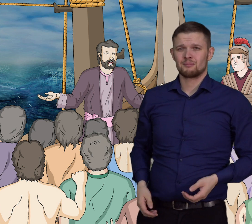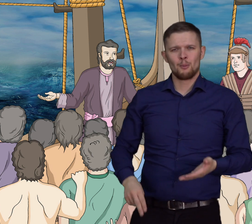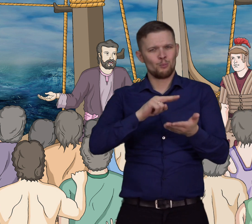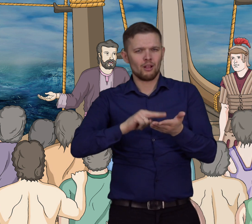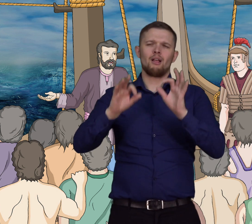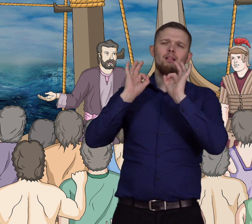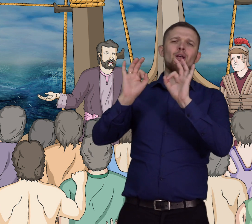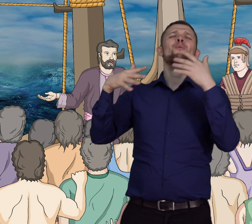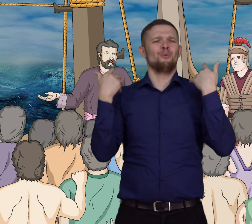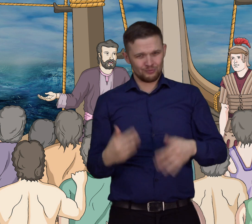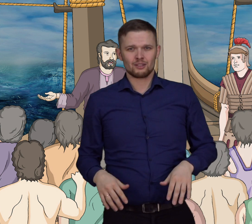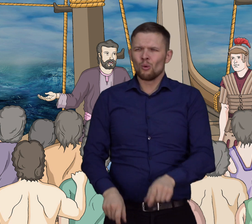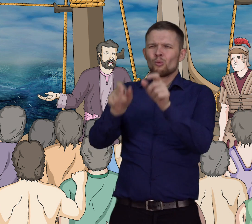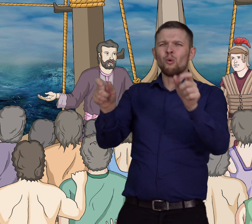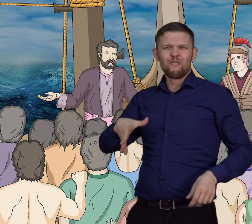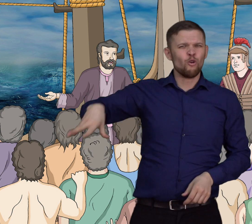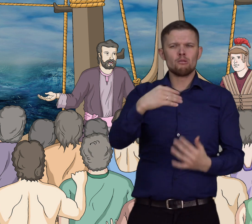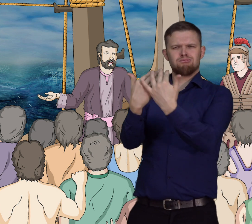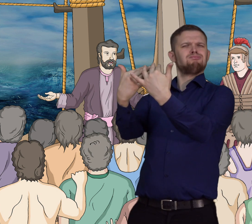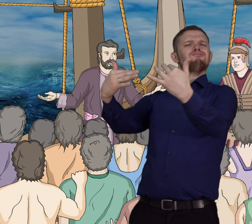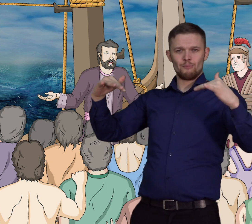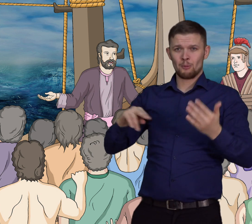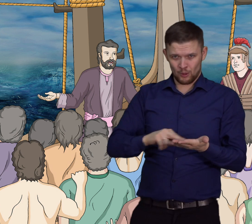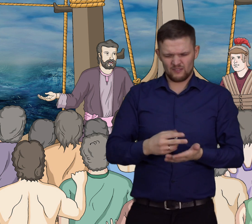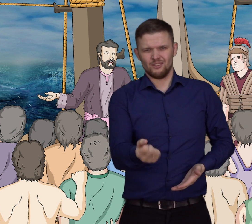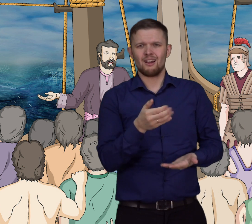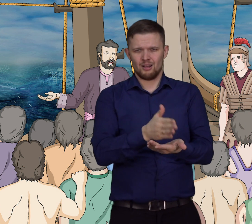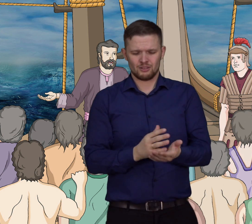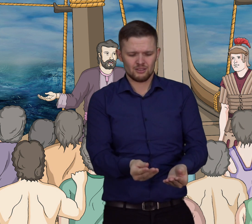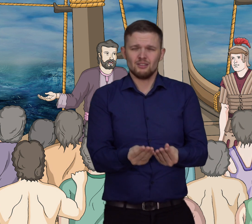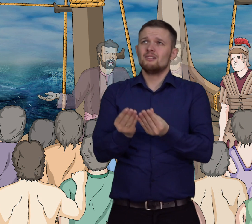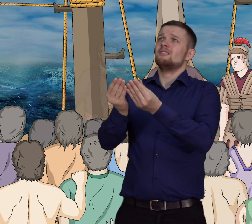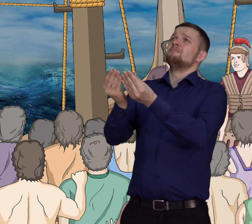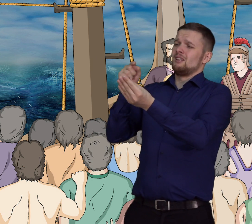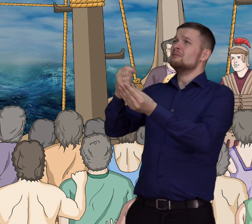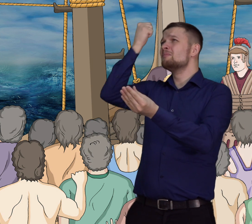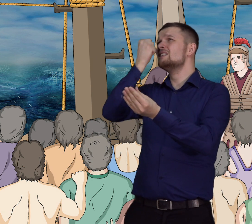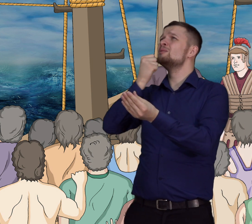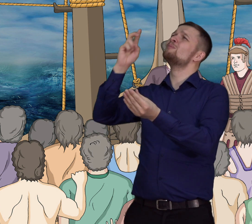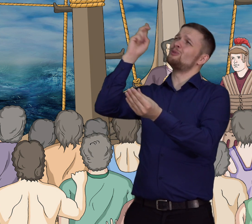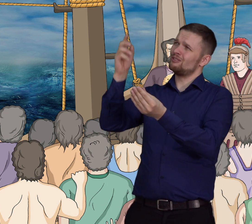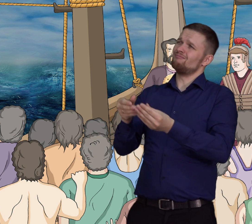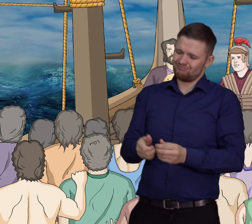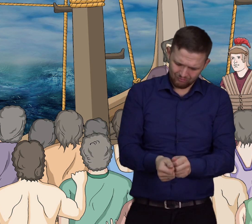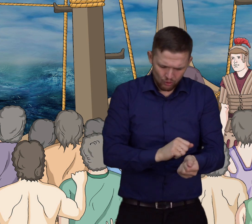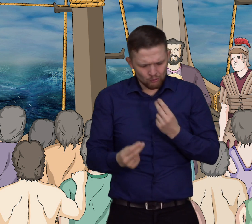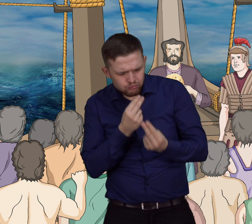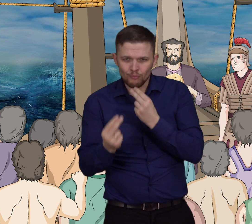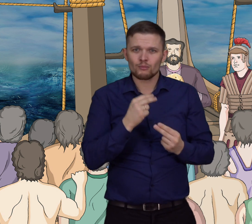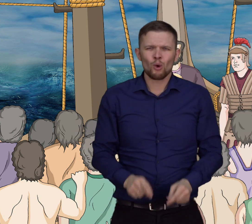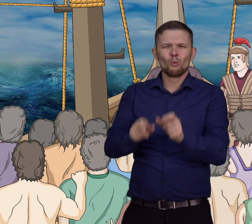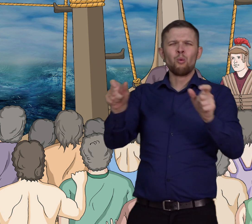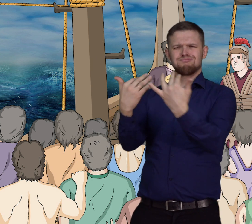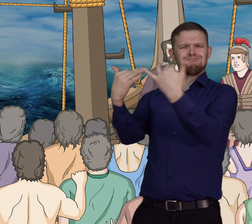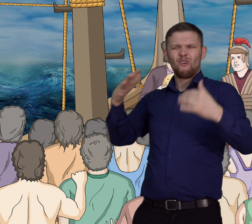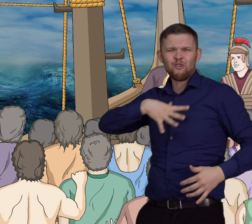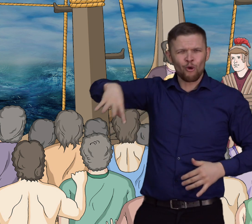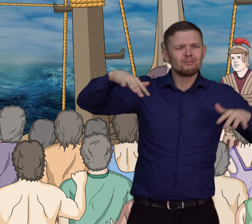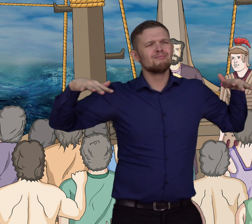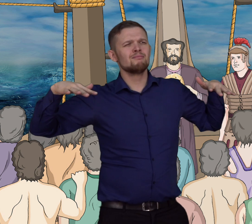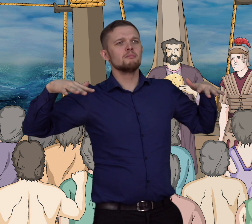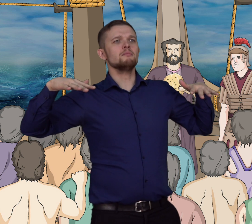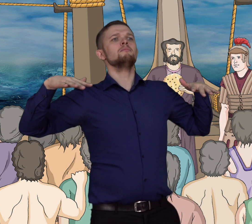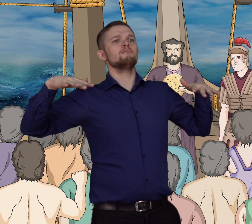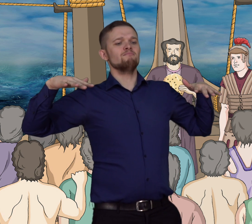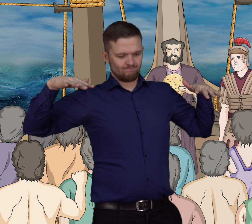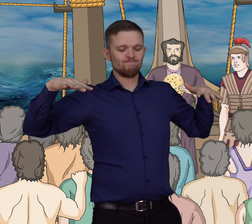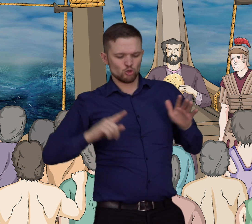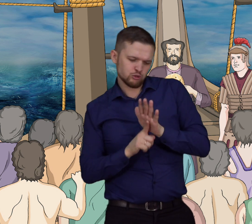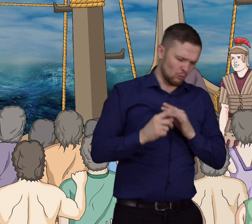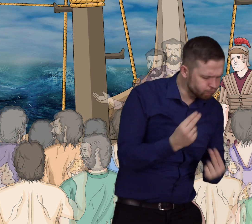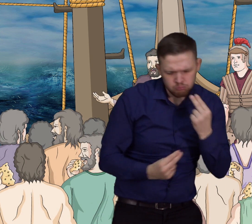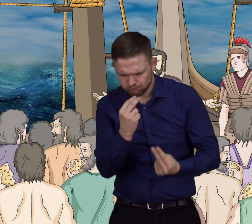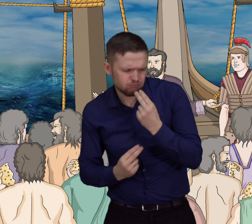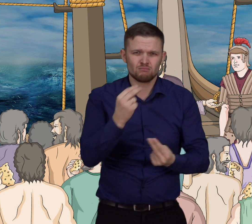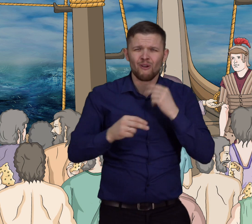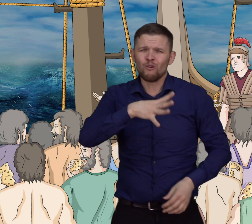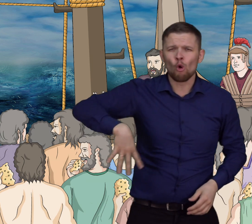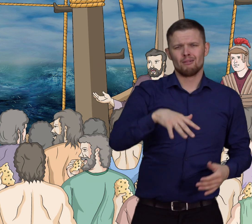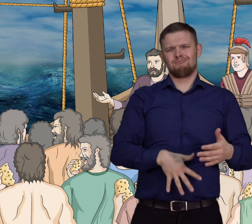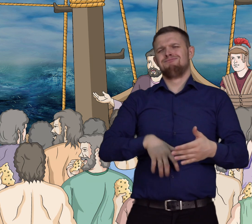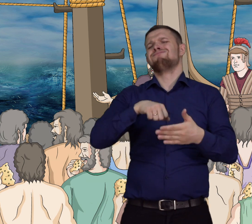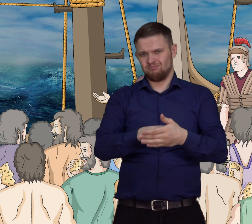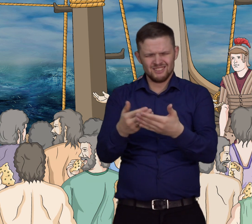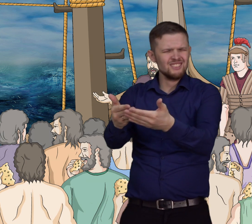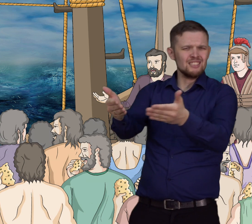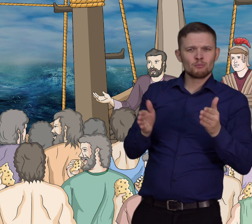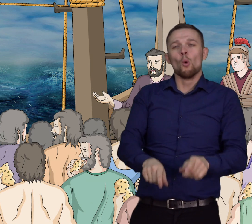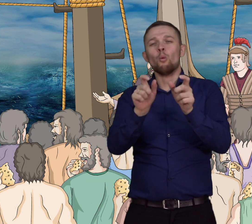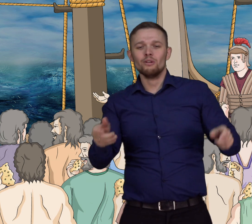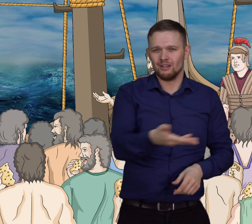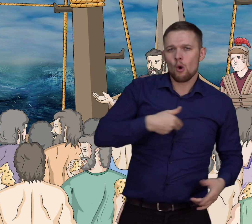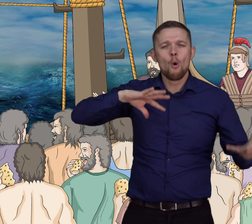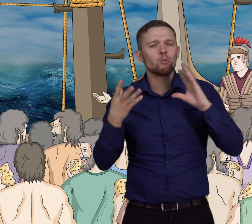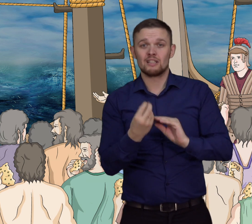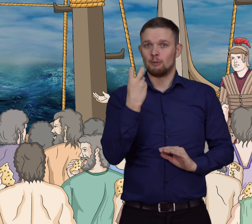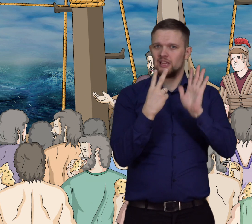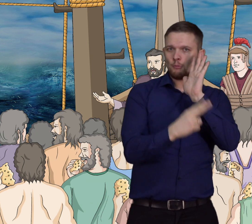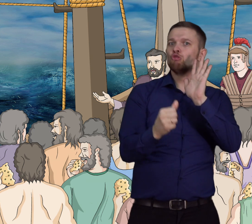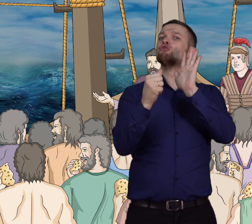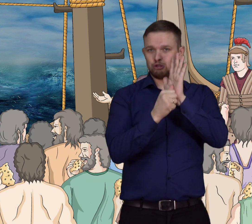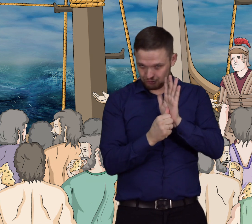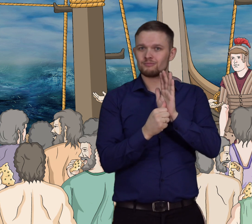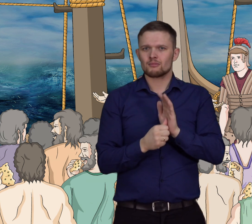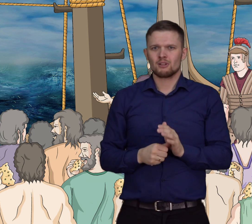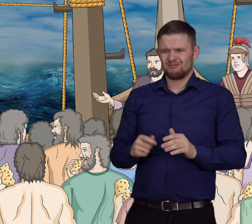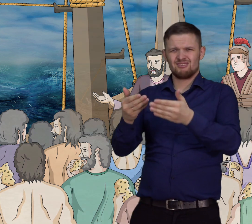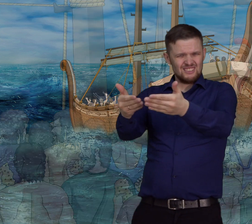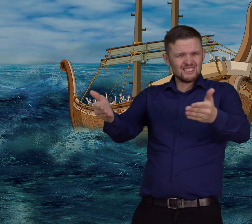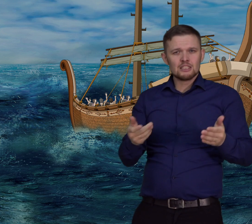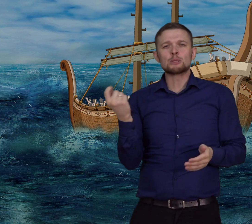After he had said this, Paul took bread and gave thanks to God in front of them all. Then he broke it and began to eat. They were all encouraged and took some food themselves.